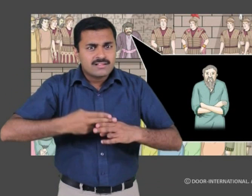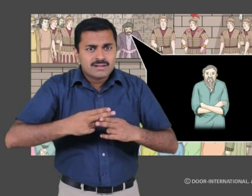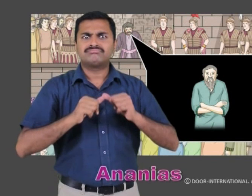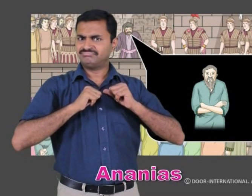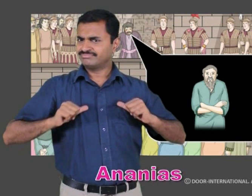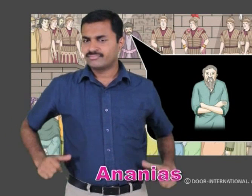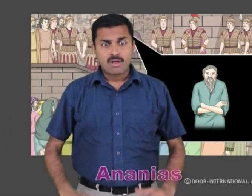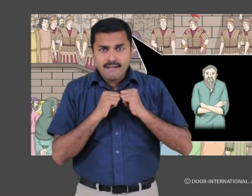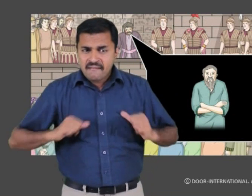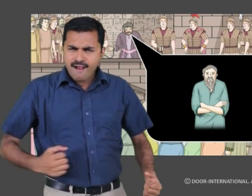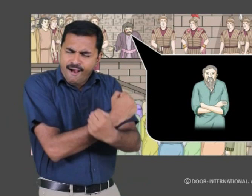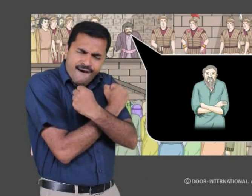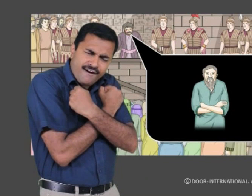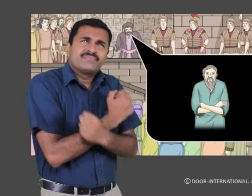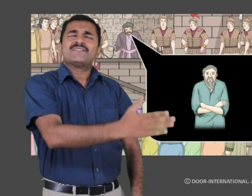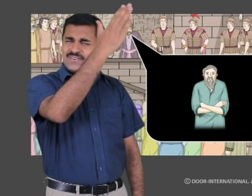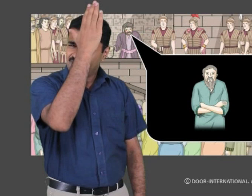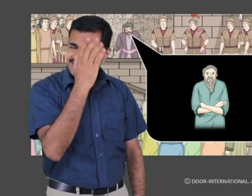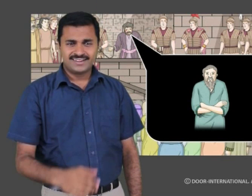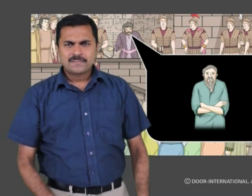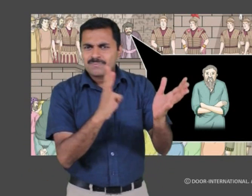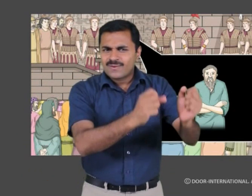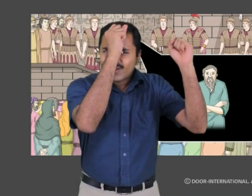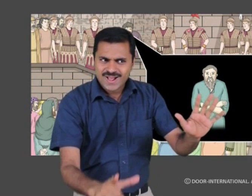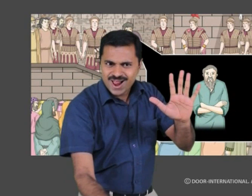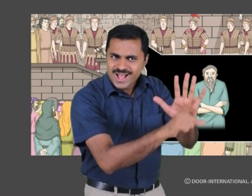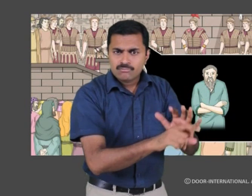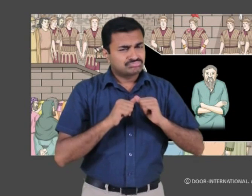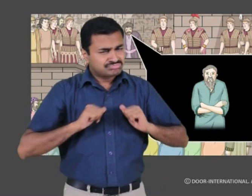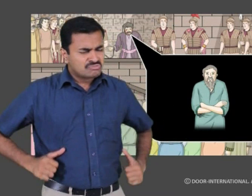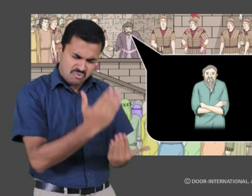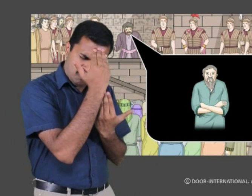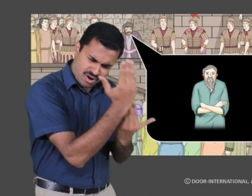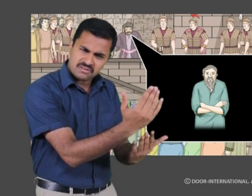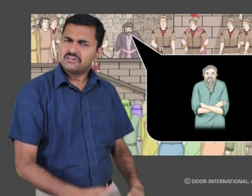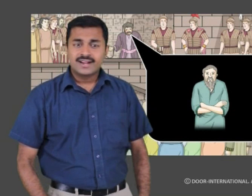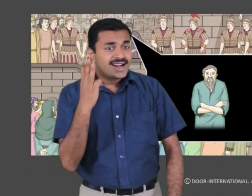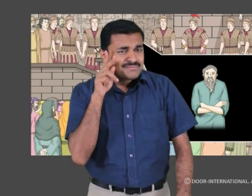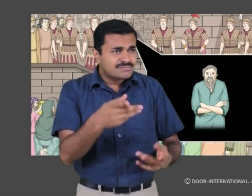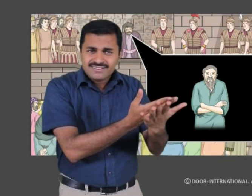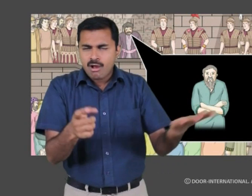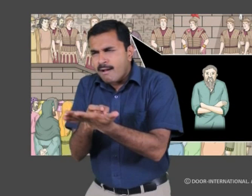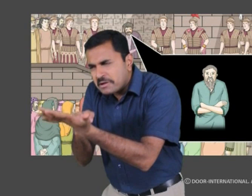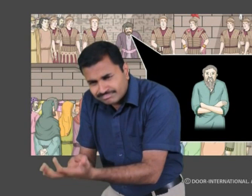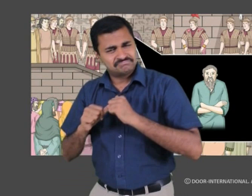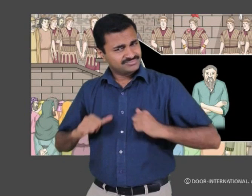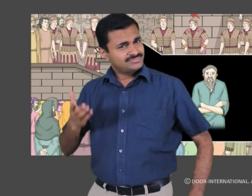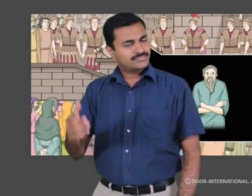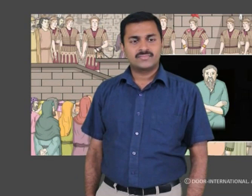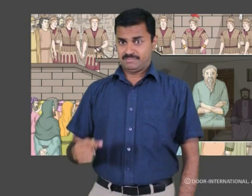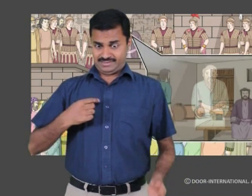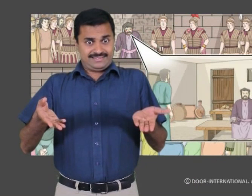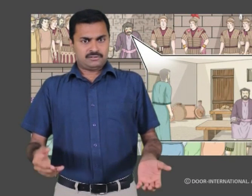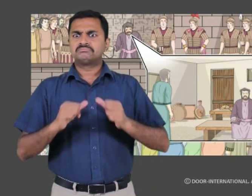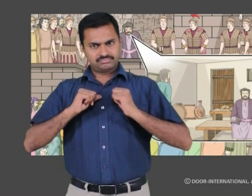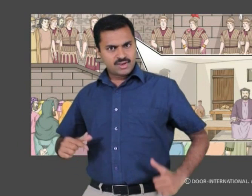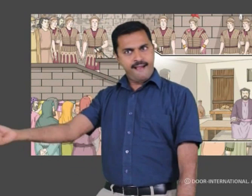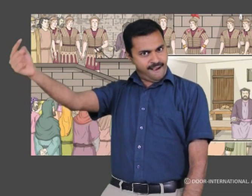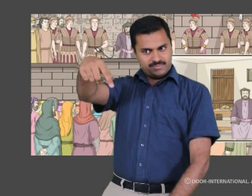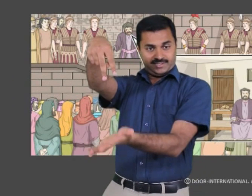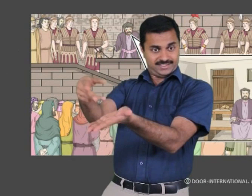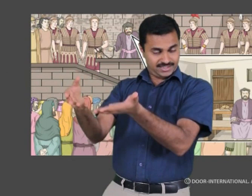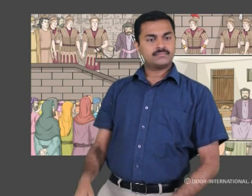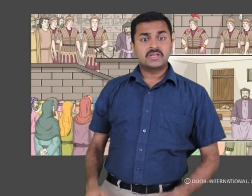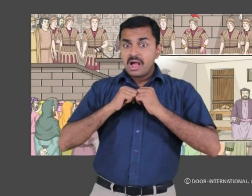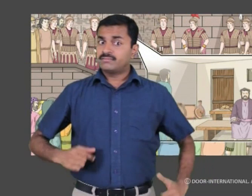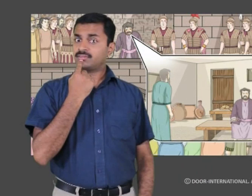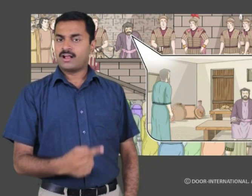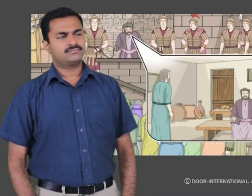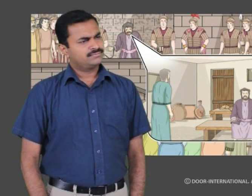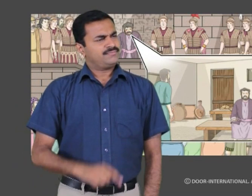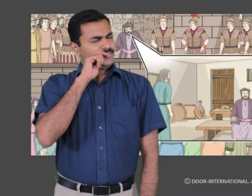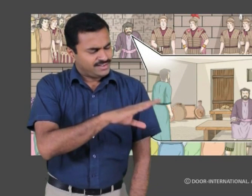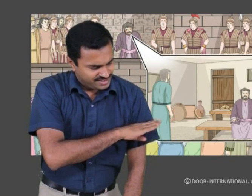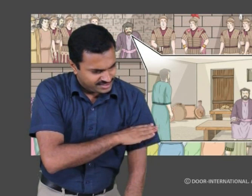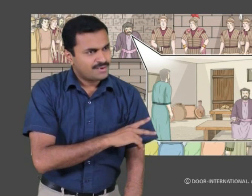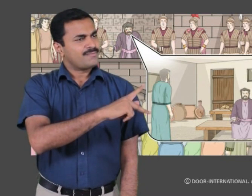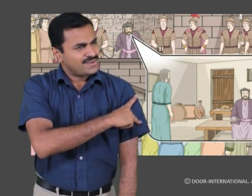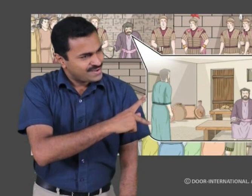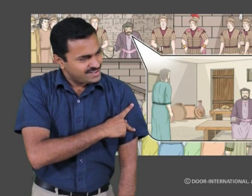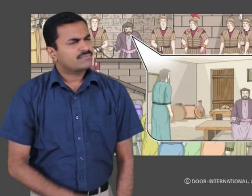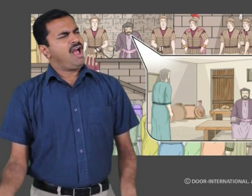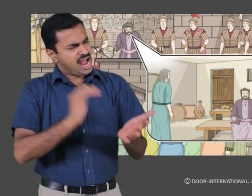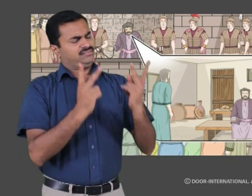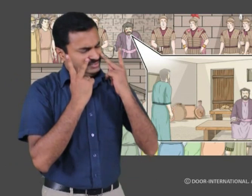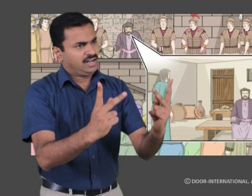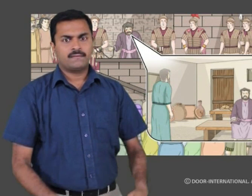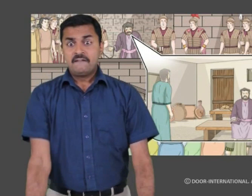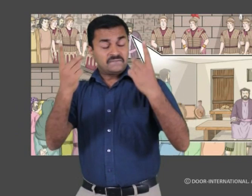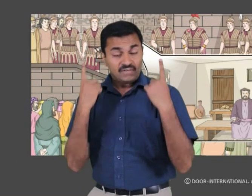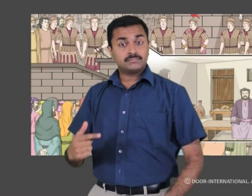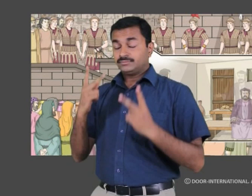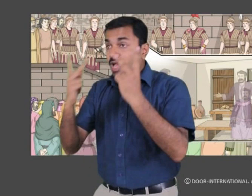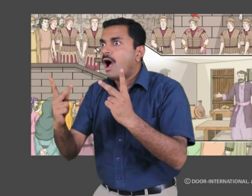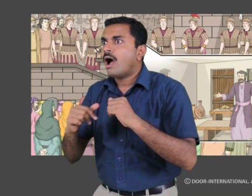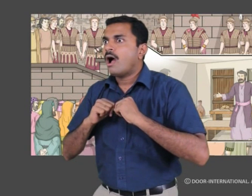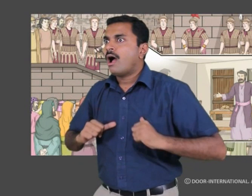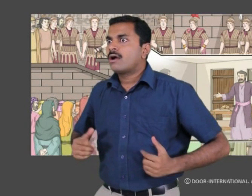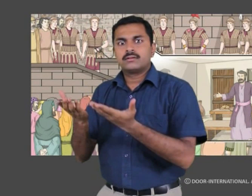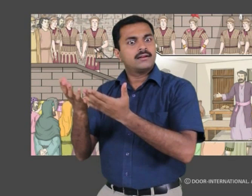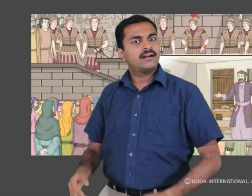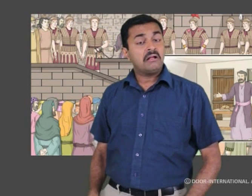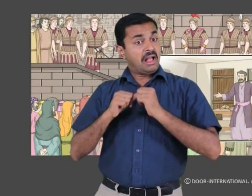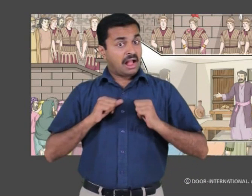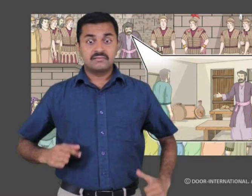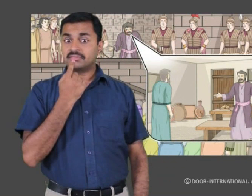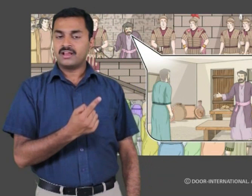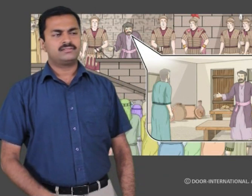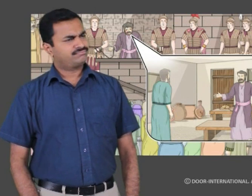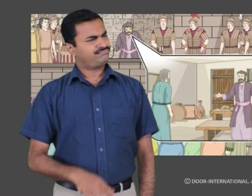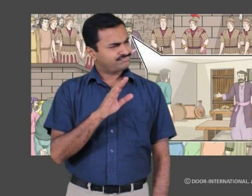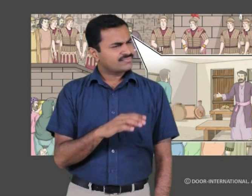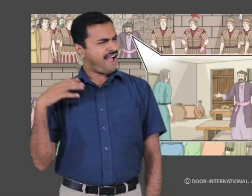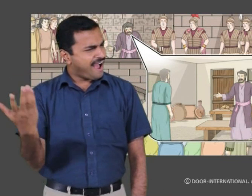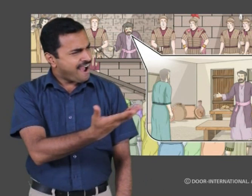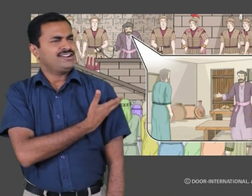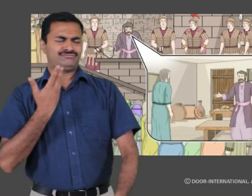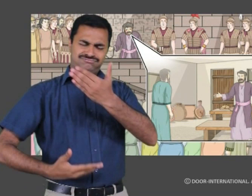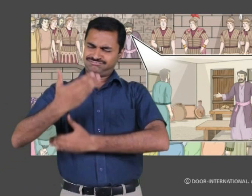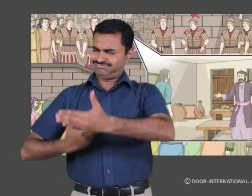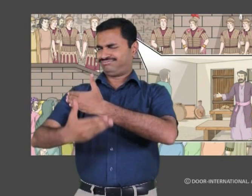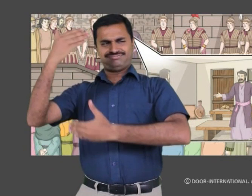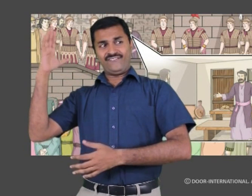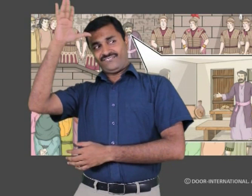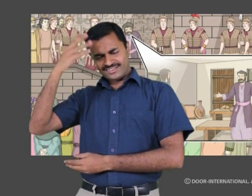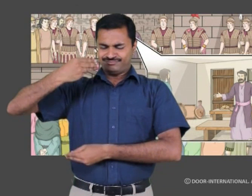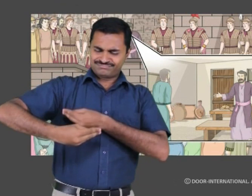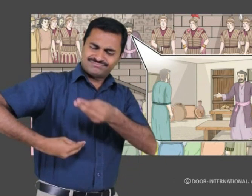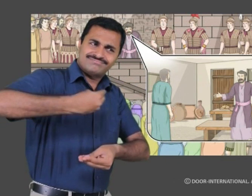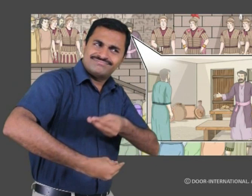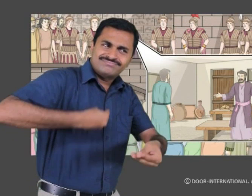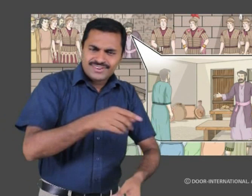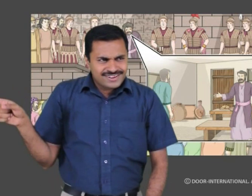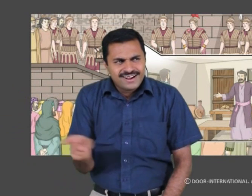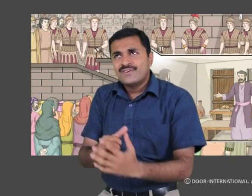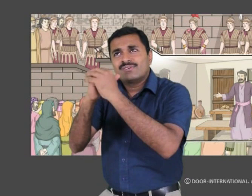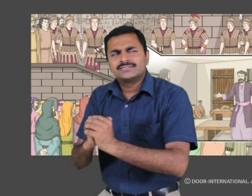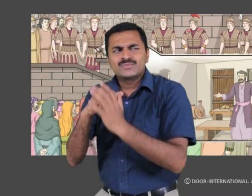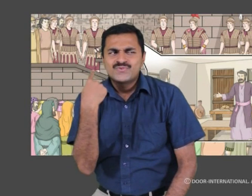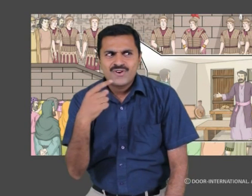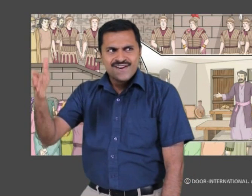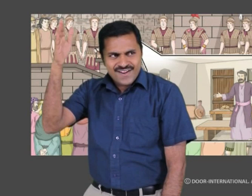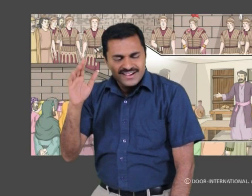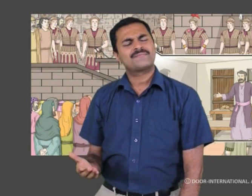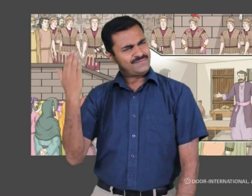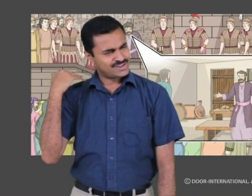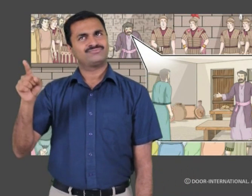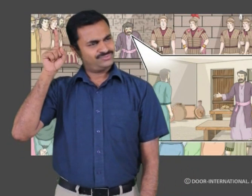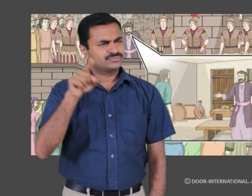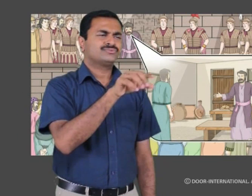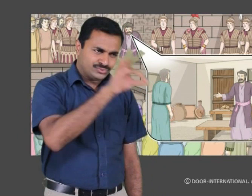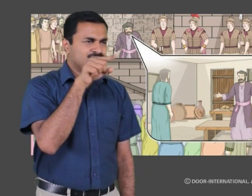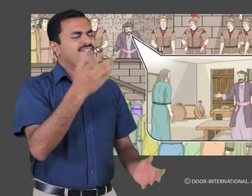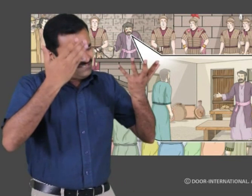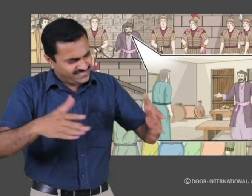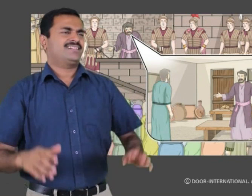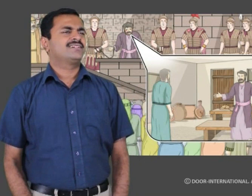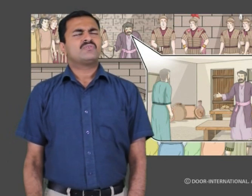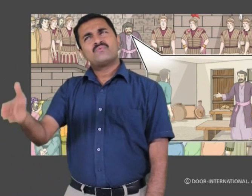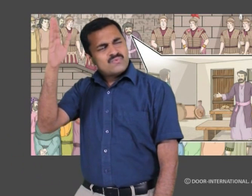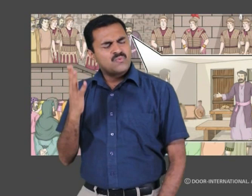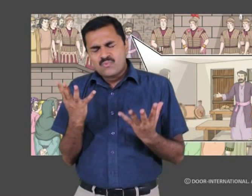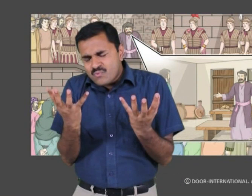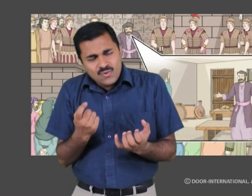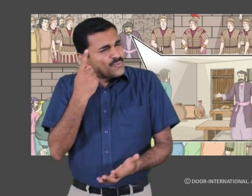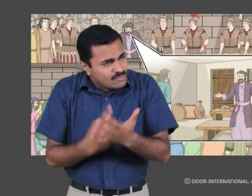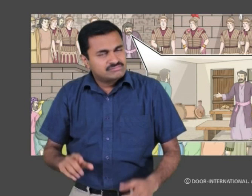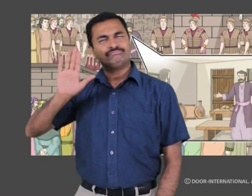There a man named Ananias, a devout observer of the law who was highly regarded by all the Jews living there, came and stood beside me. ‘Brother Saul,’ he said, ‘receive your sight.’